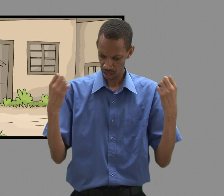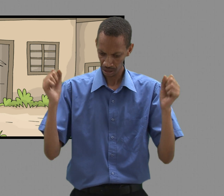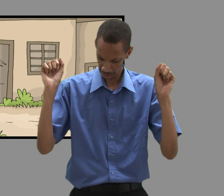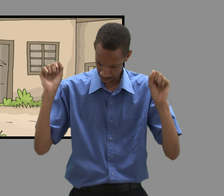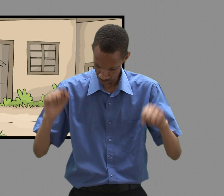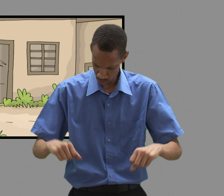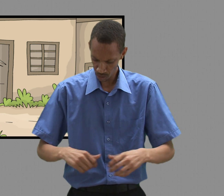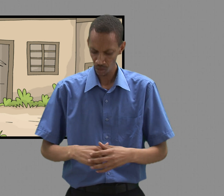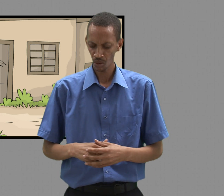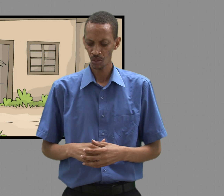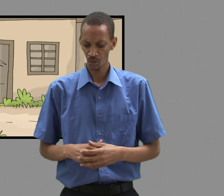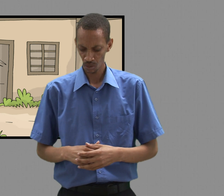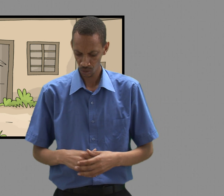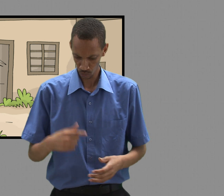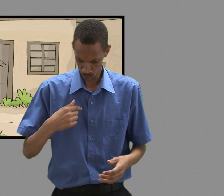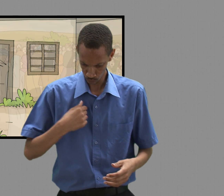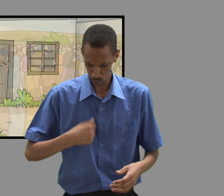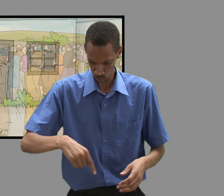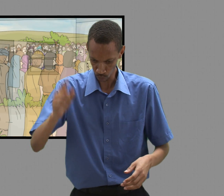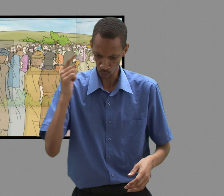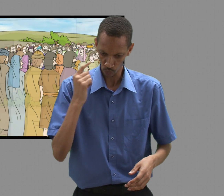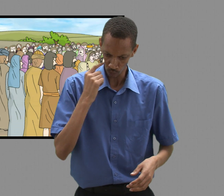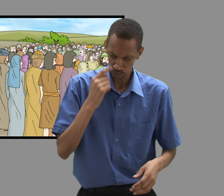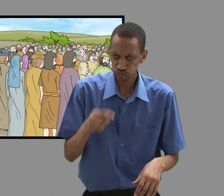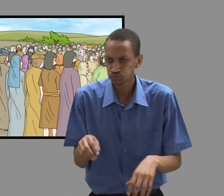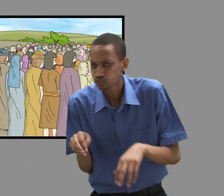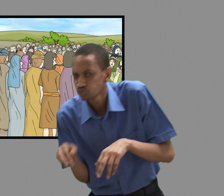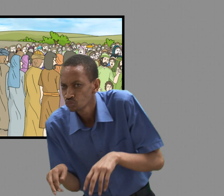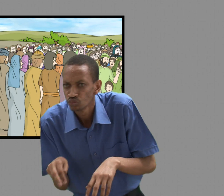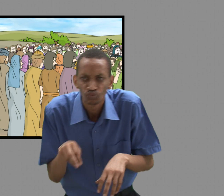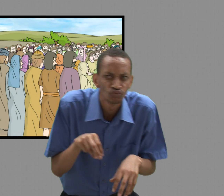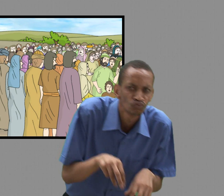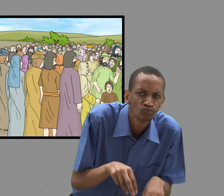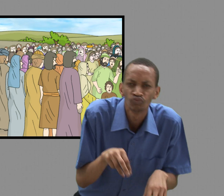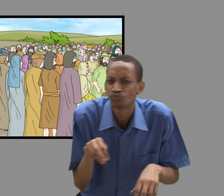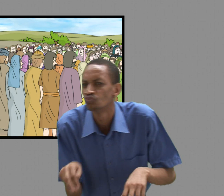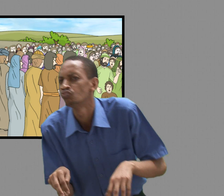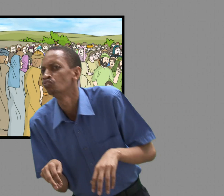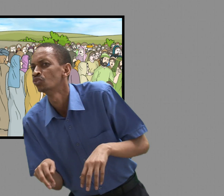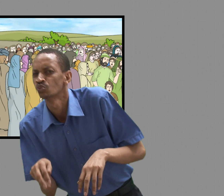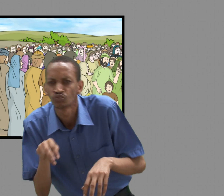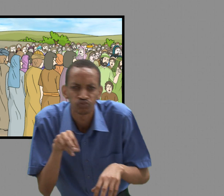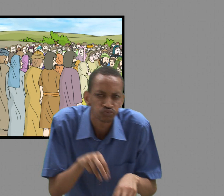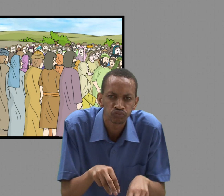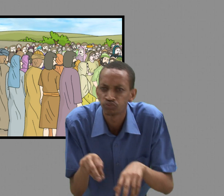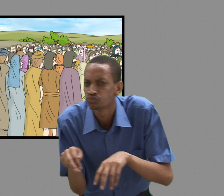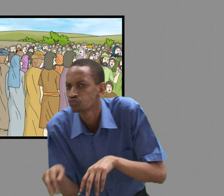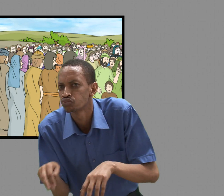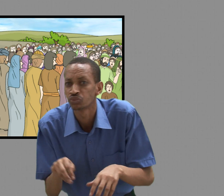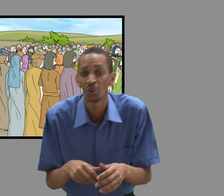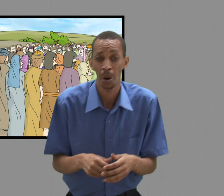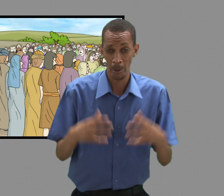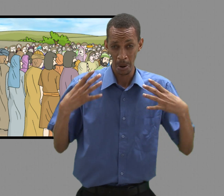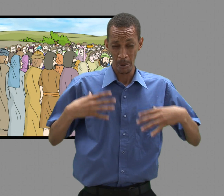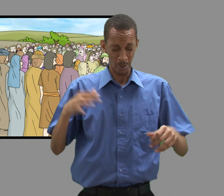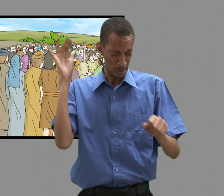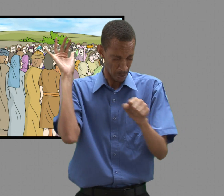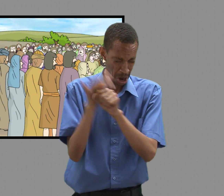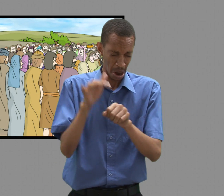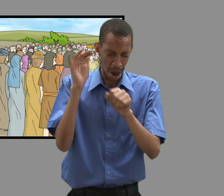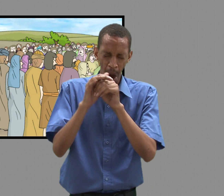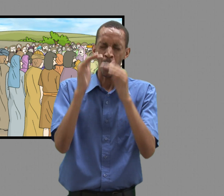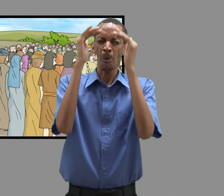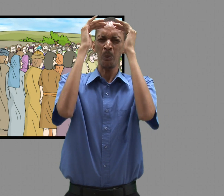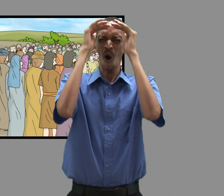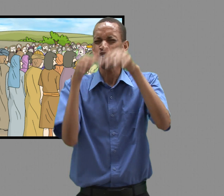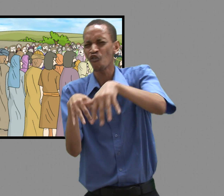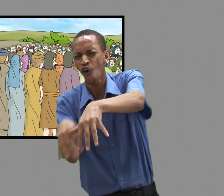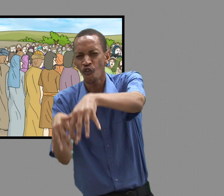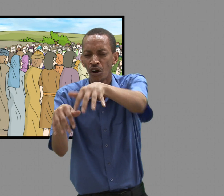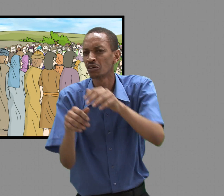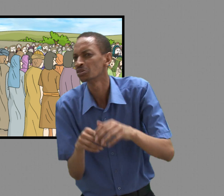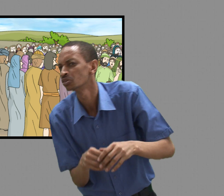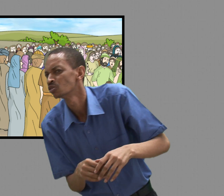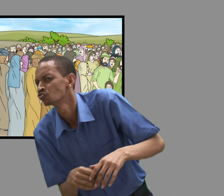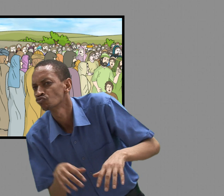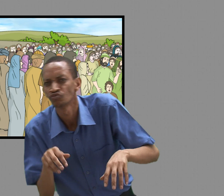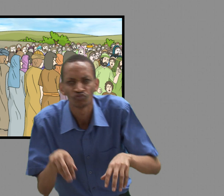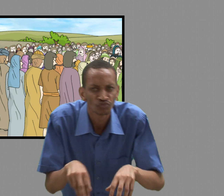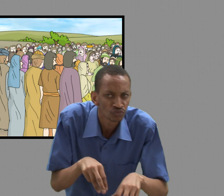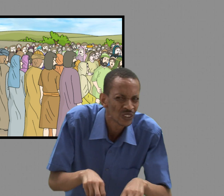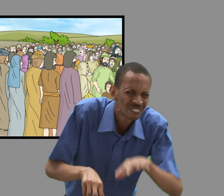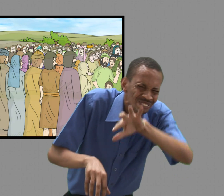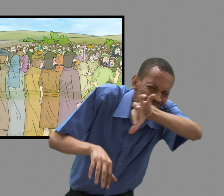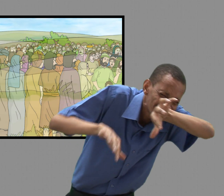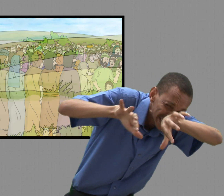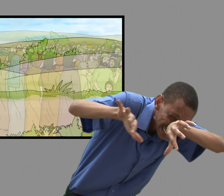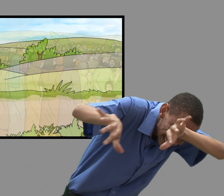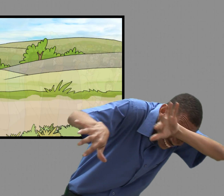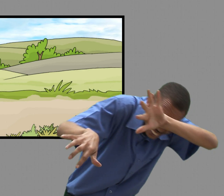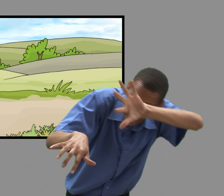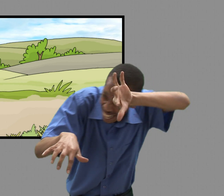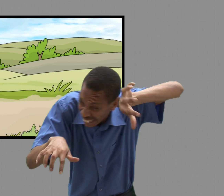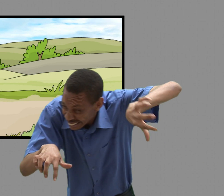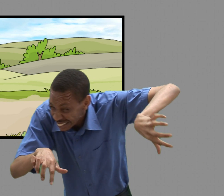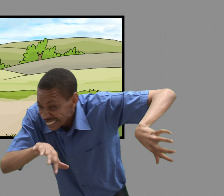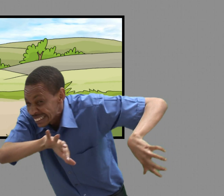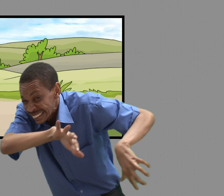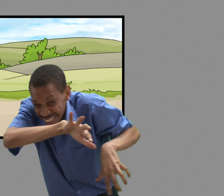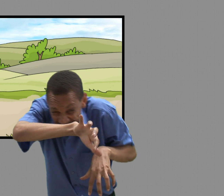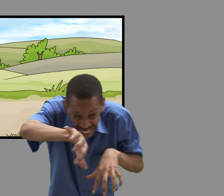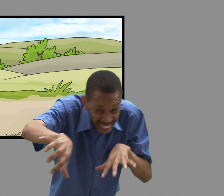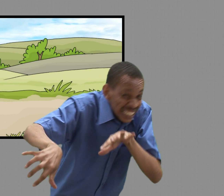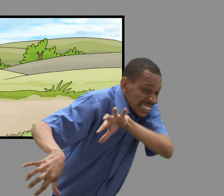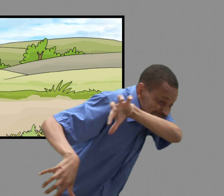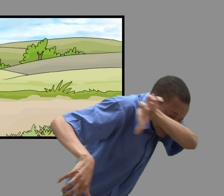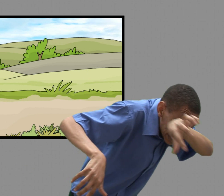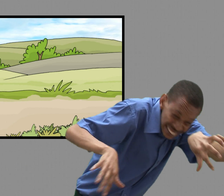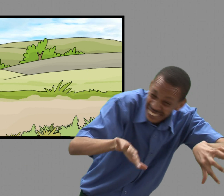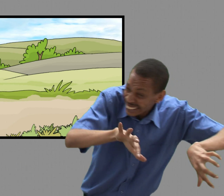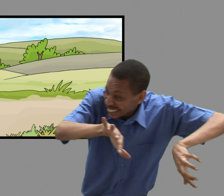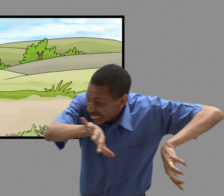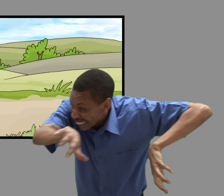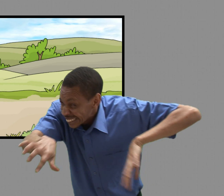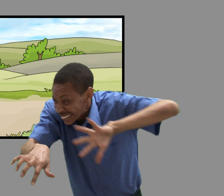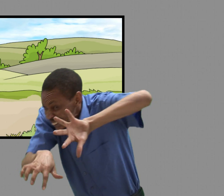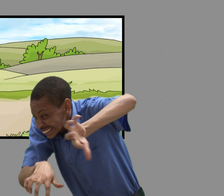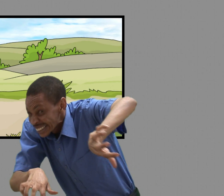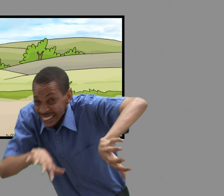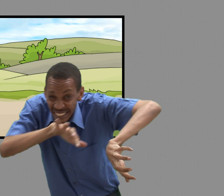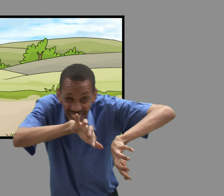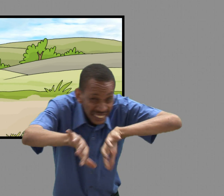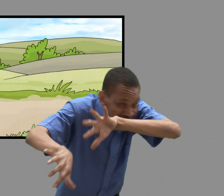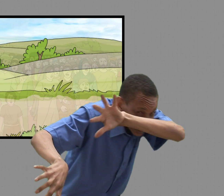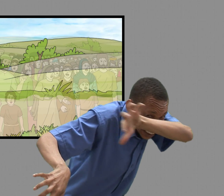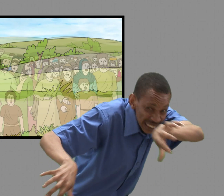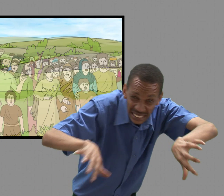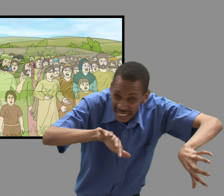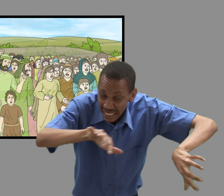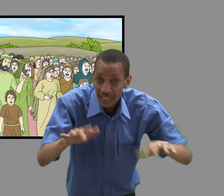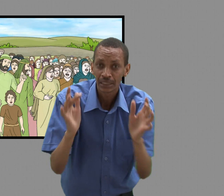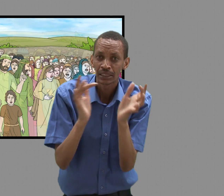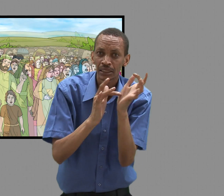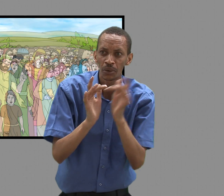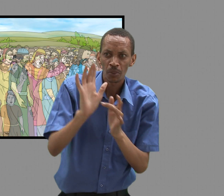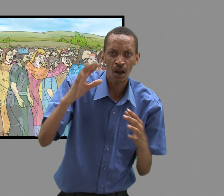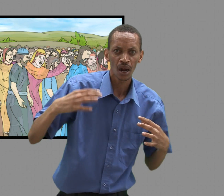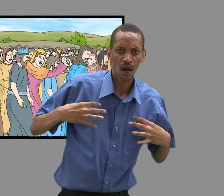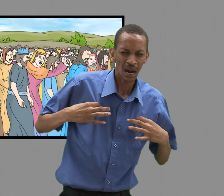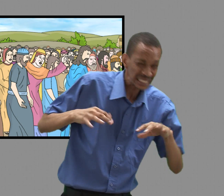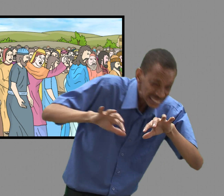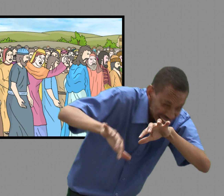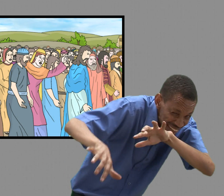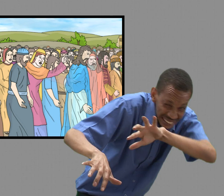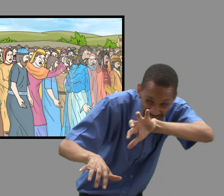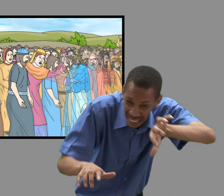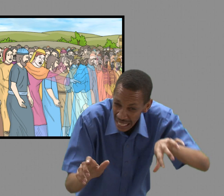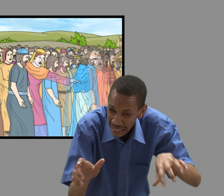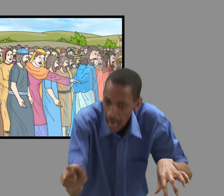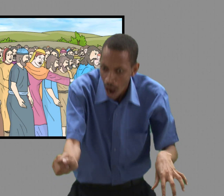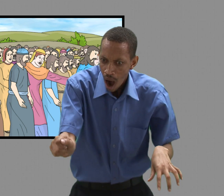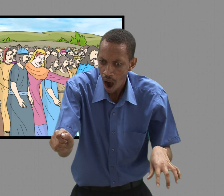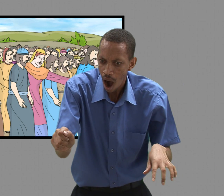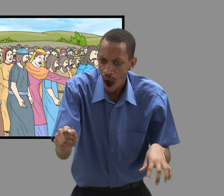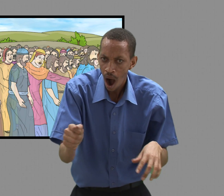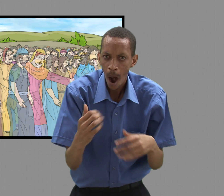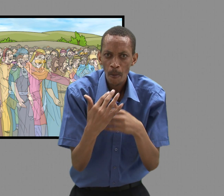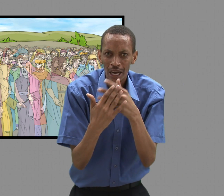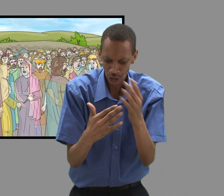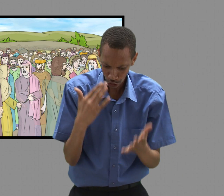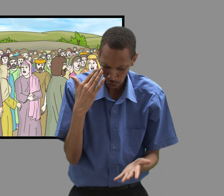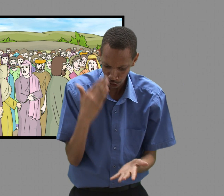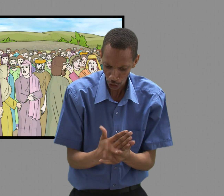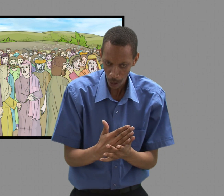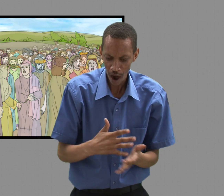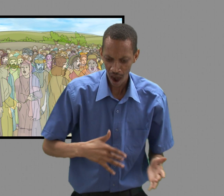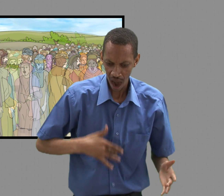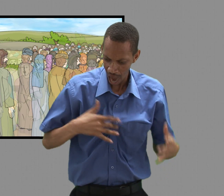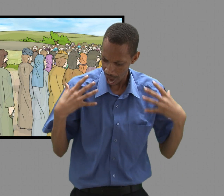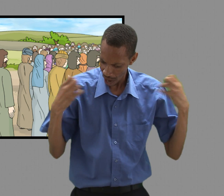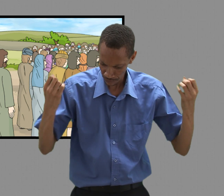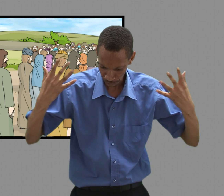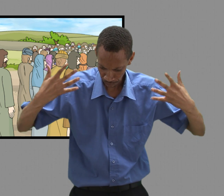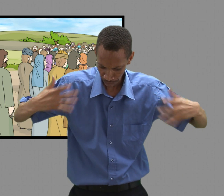When the woman heard about Jesus, she came up through the crowd behind Him and touched His cloak. For she kept saying, “If only I touch His garments, I will be healed.”